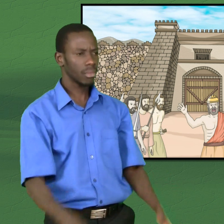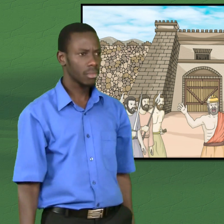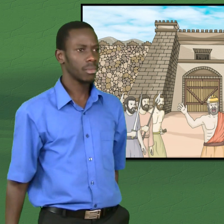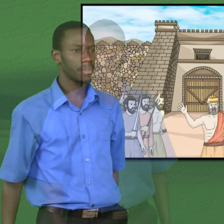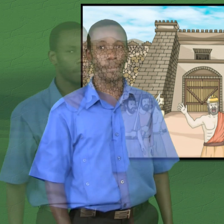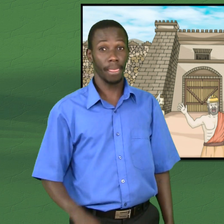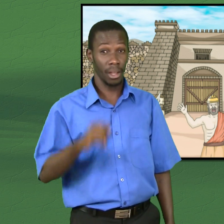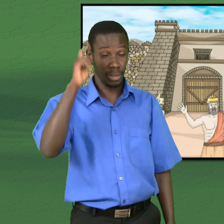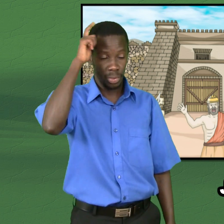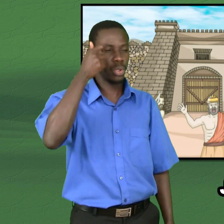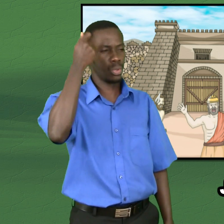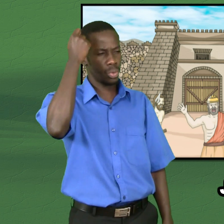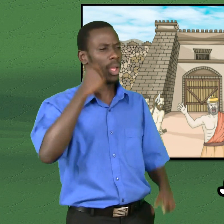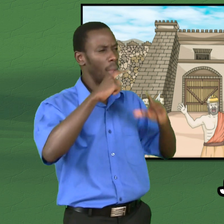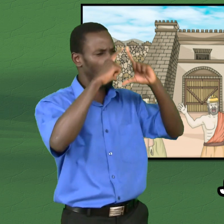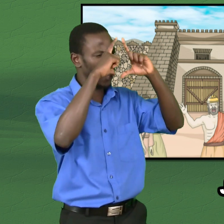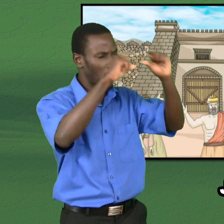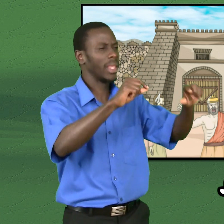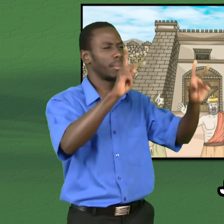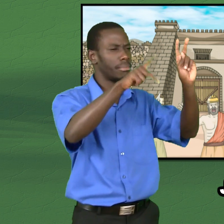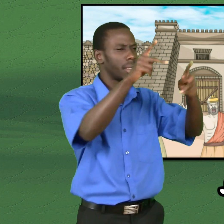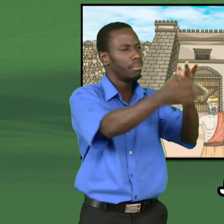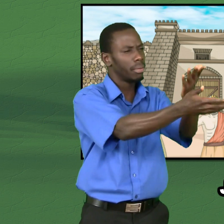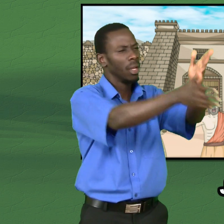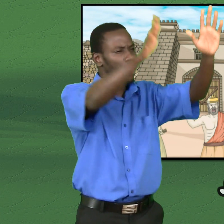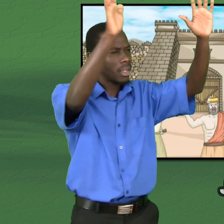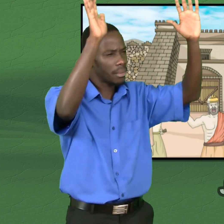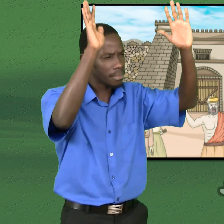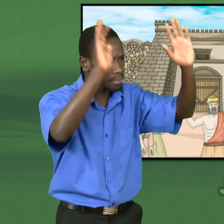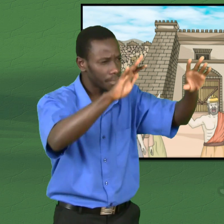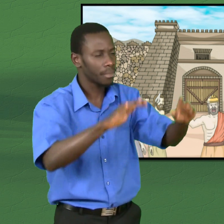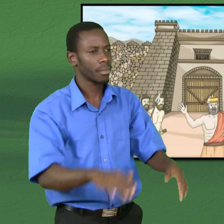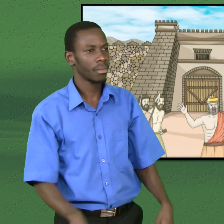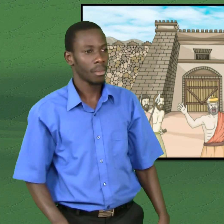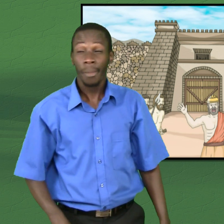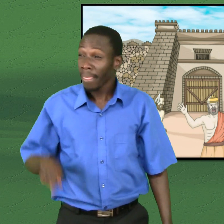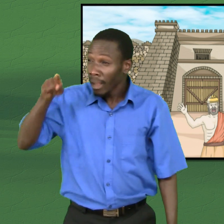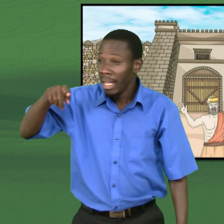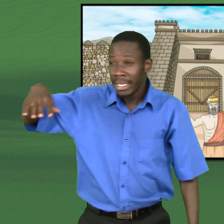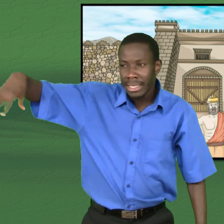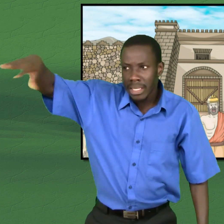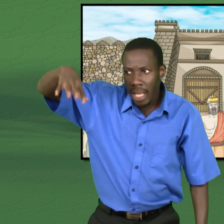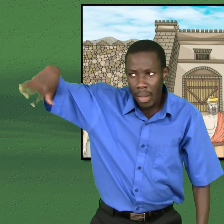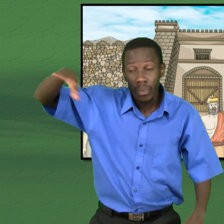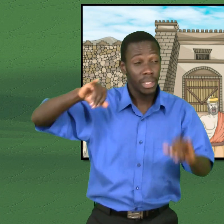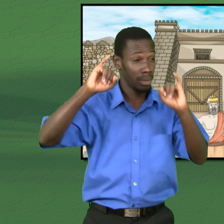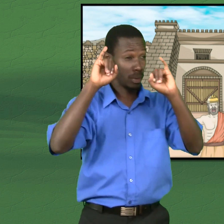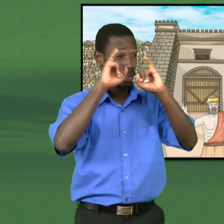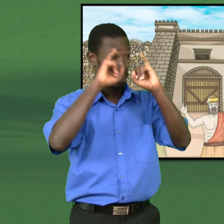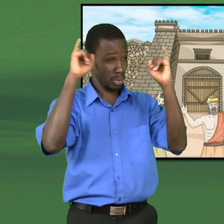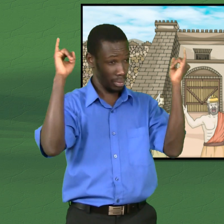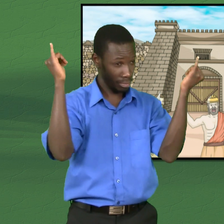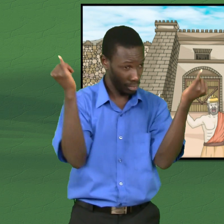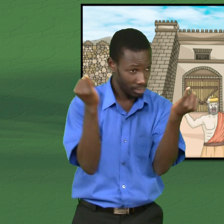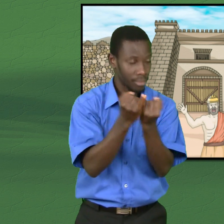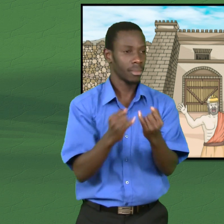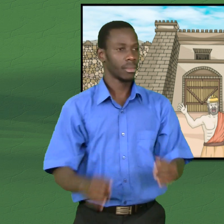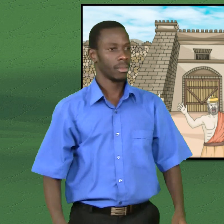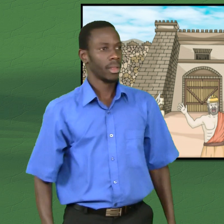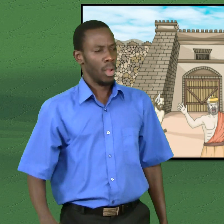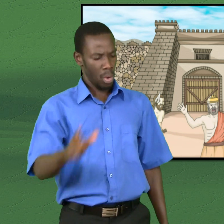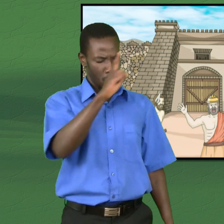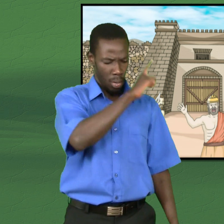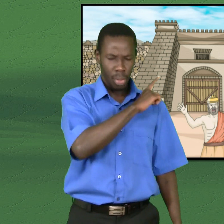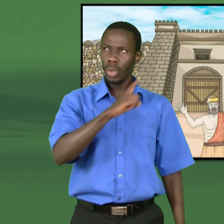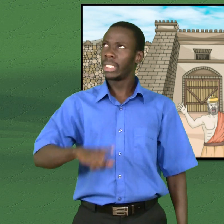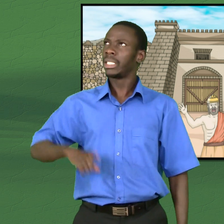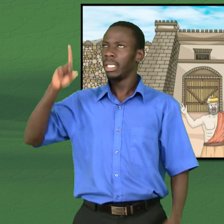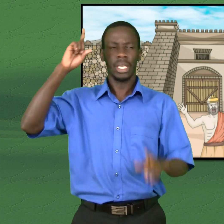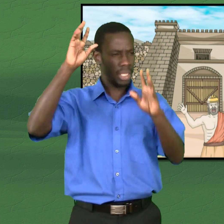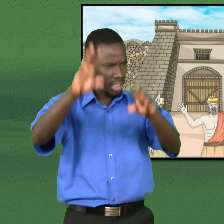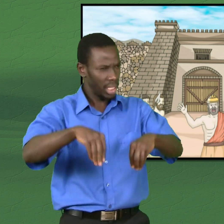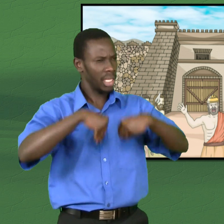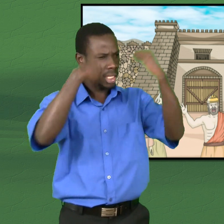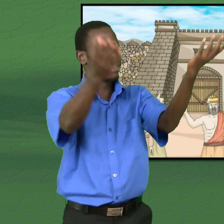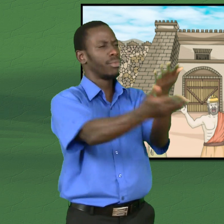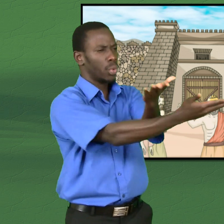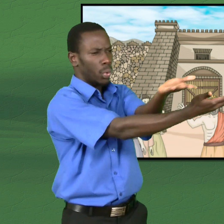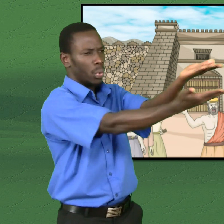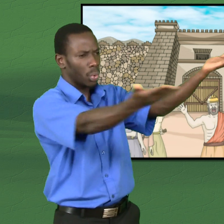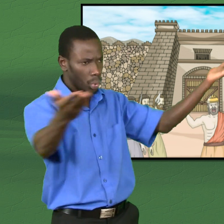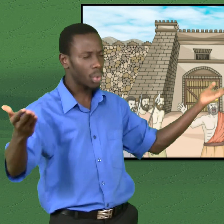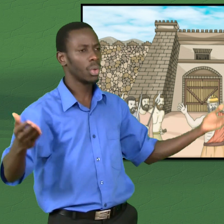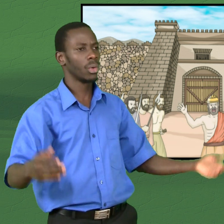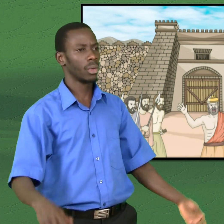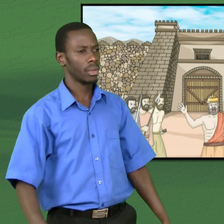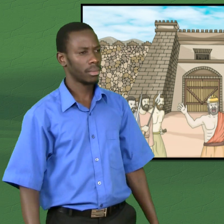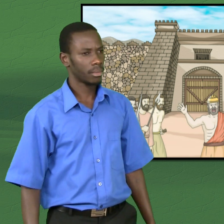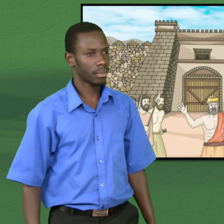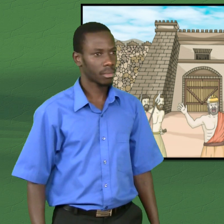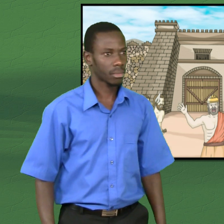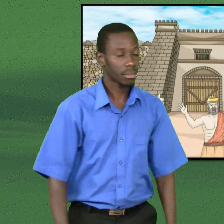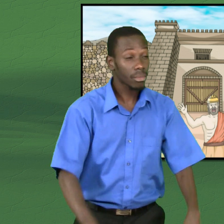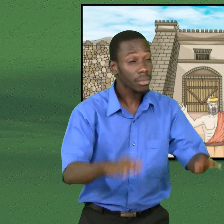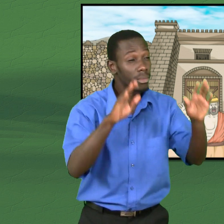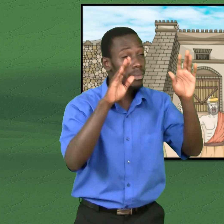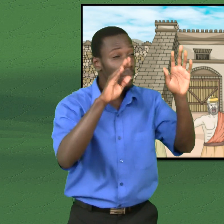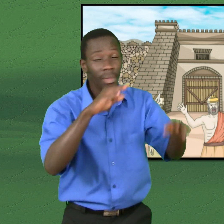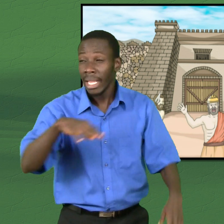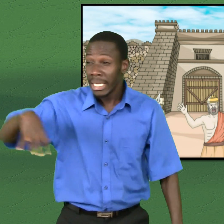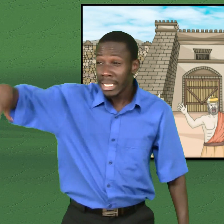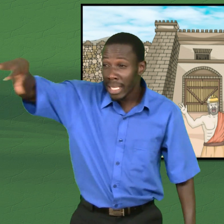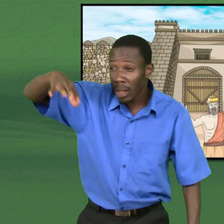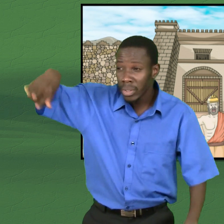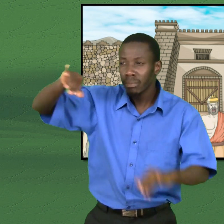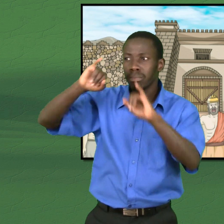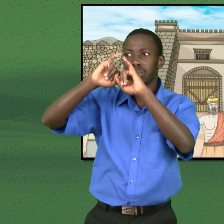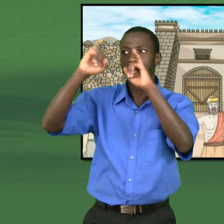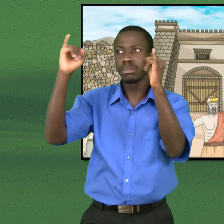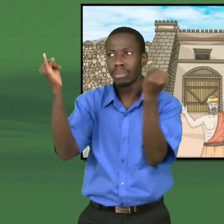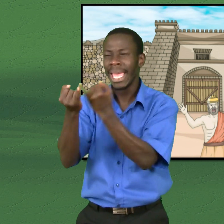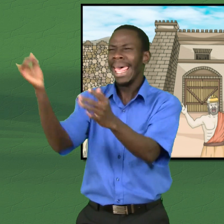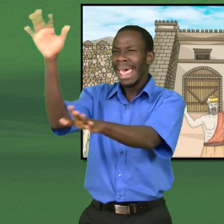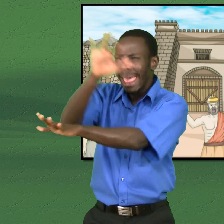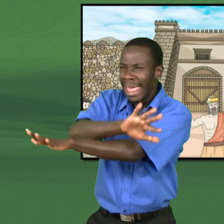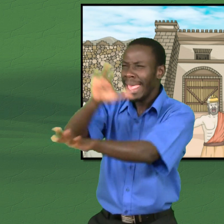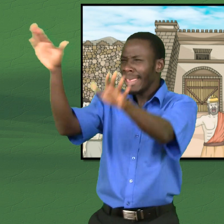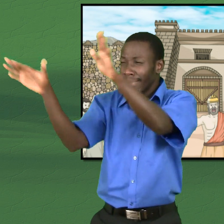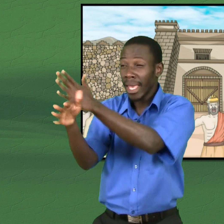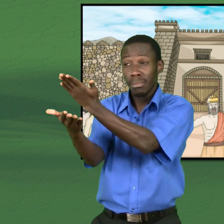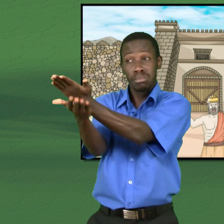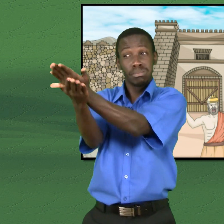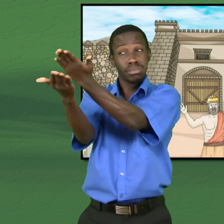For the LORD has given you the city!